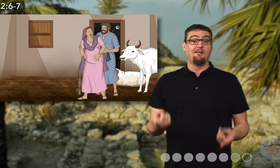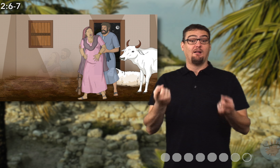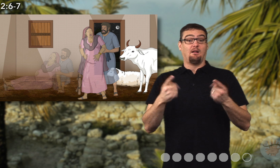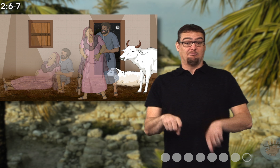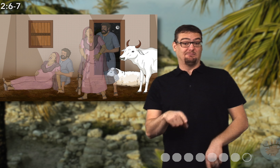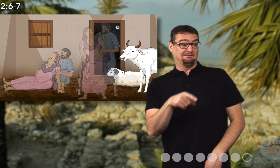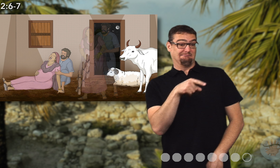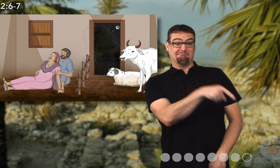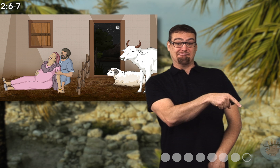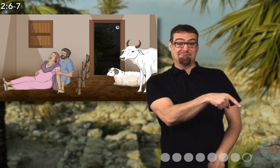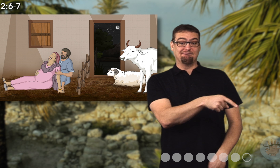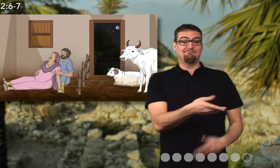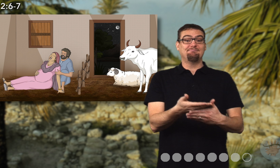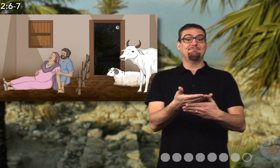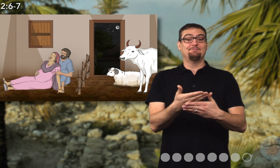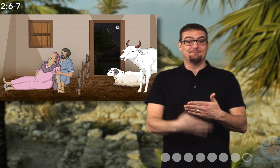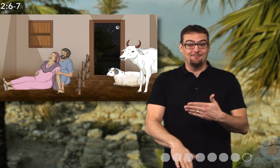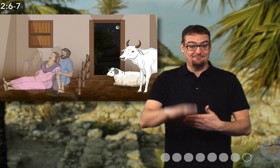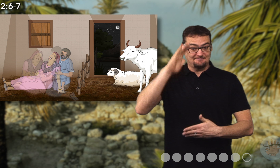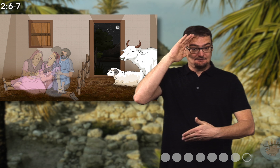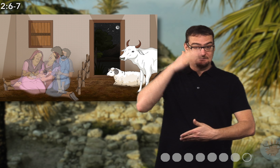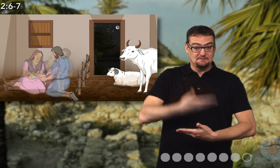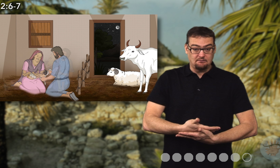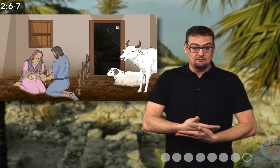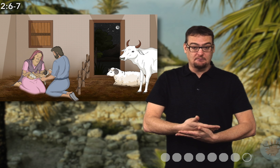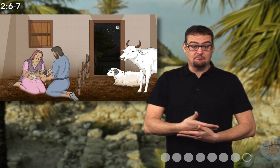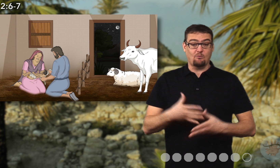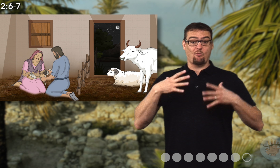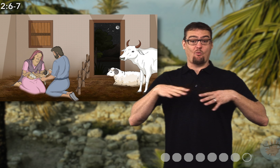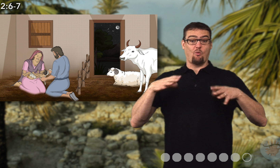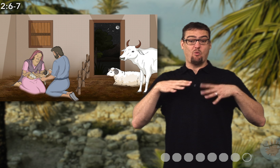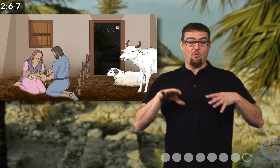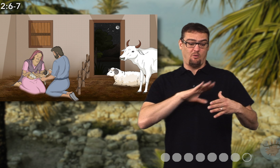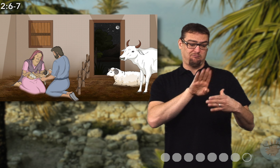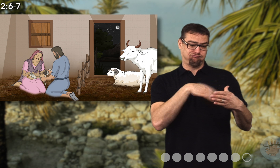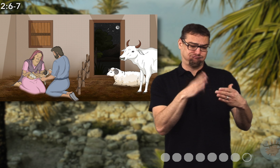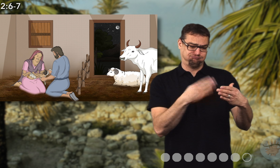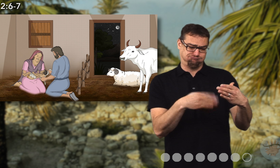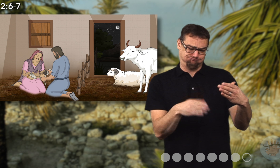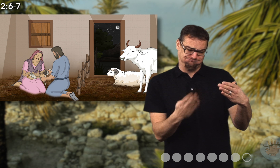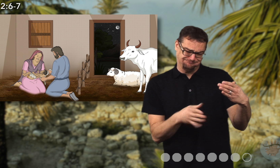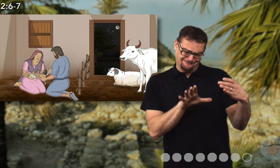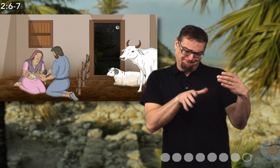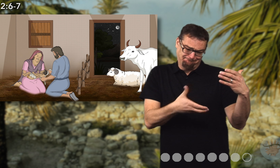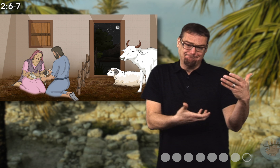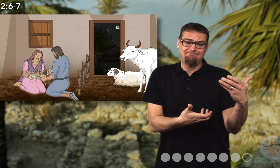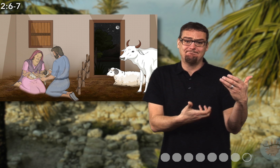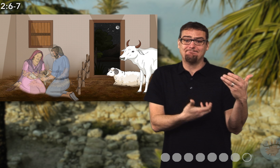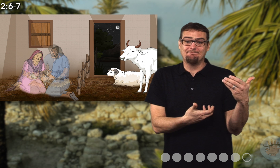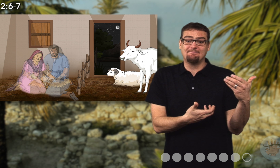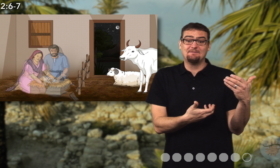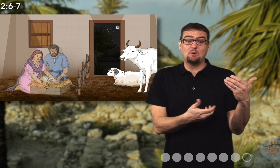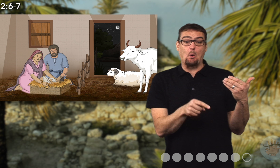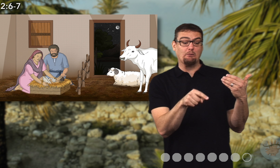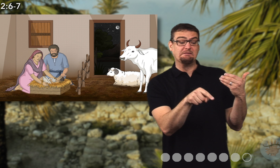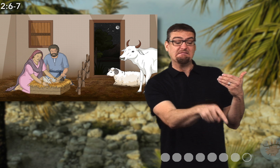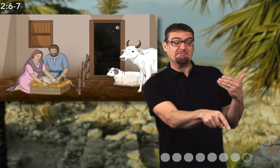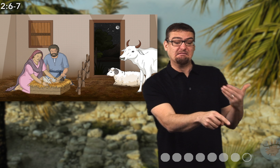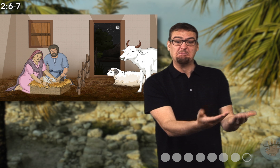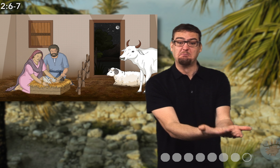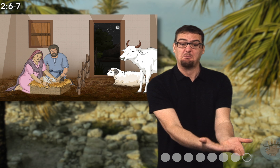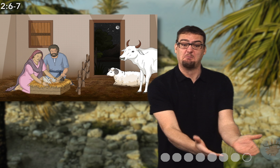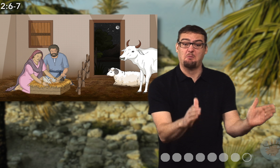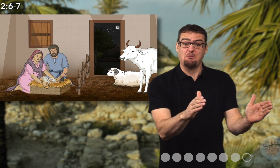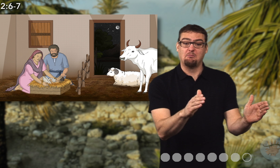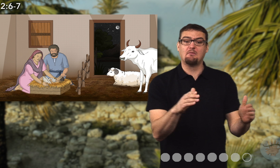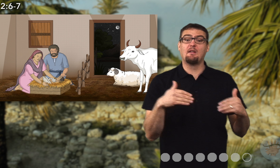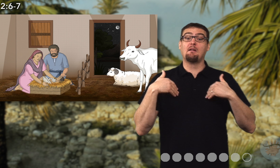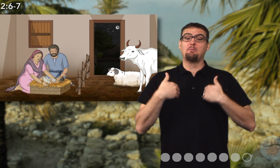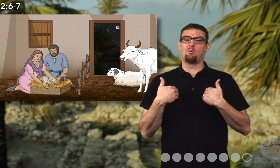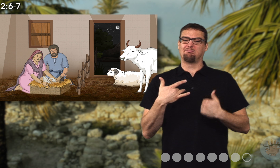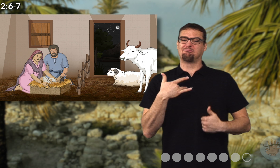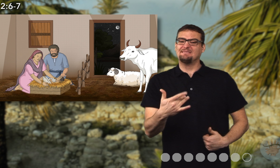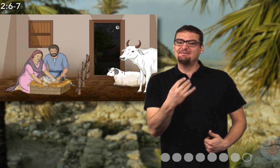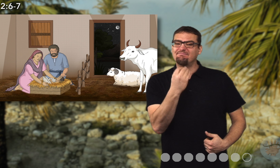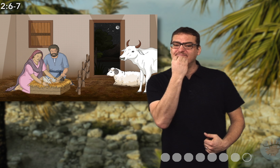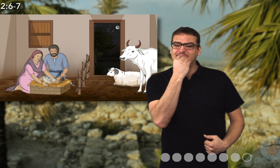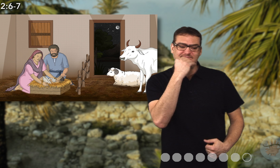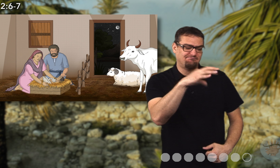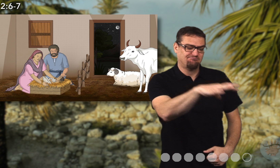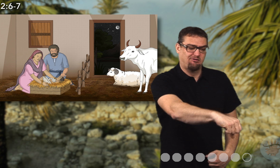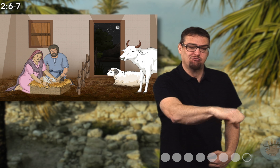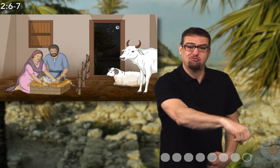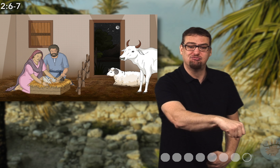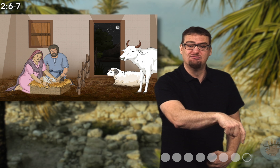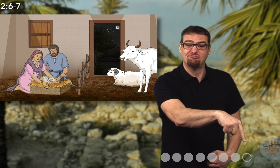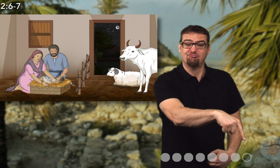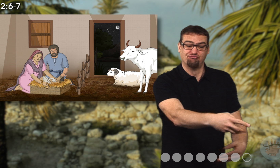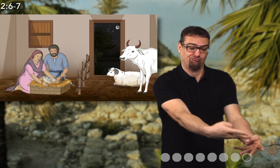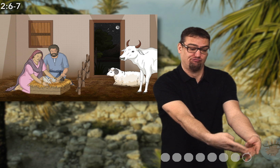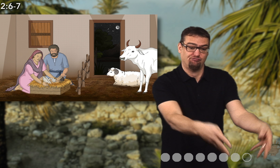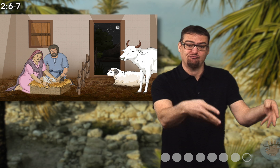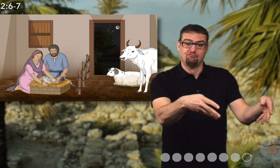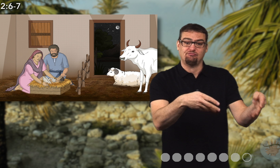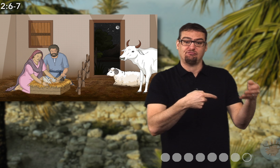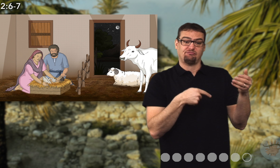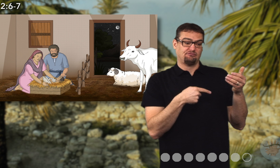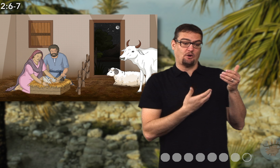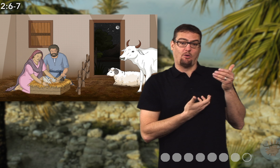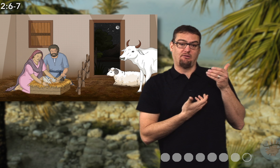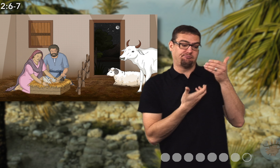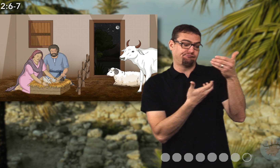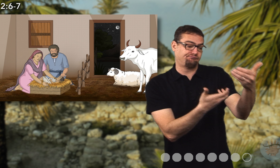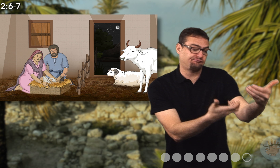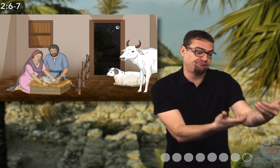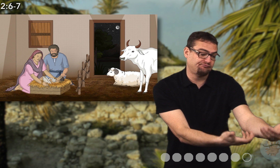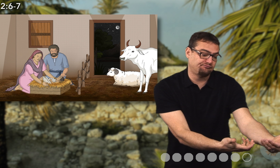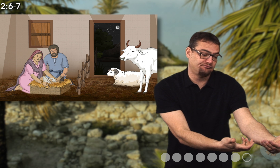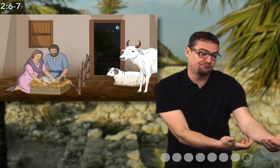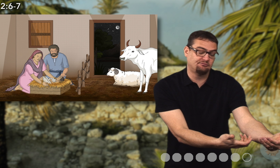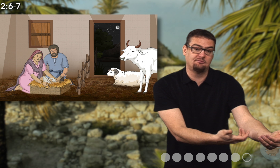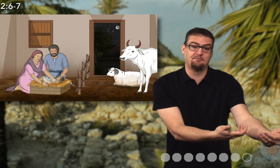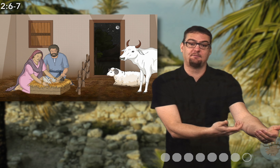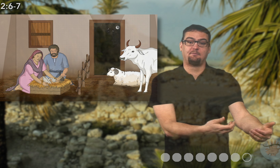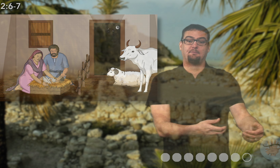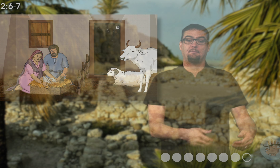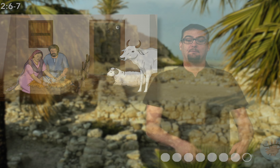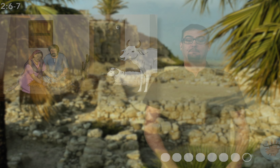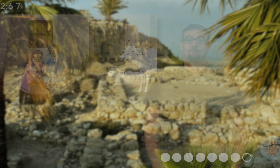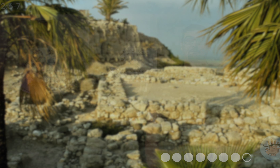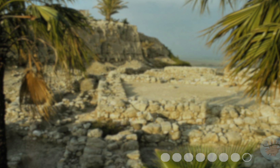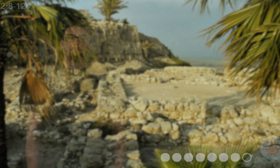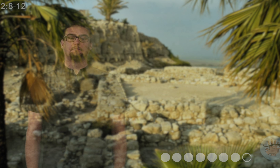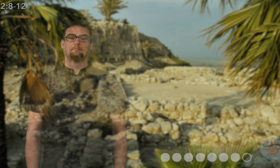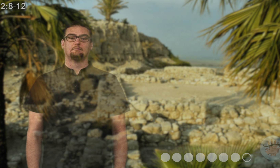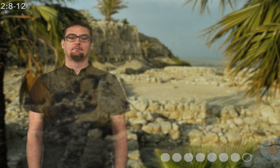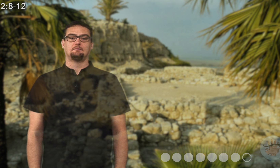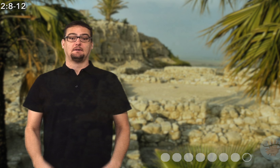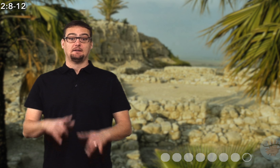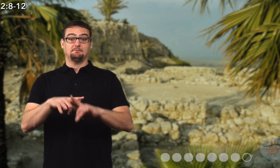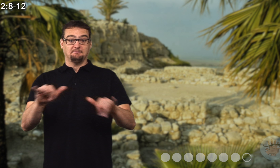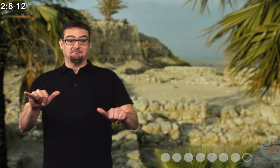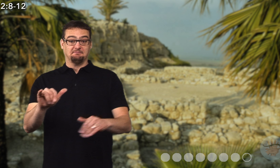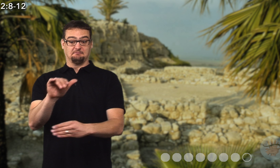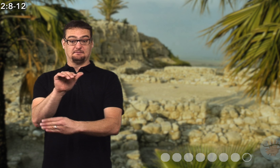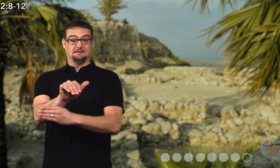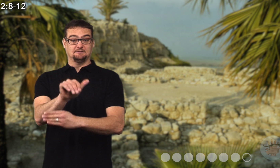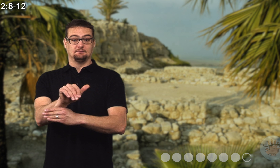And she gave birth to her firstborn, a Son. She wrapped Him in swaddling cloths and laid Him in a manger, because there was no room for them in the inn.